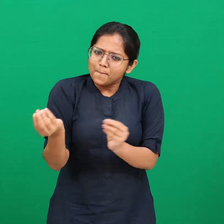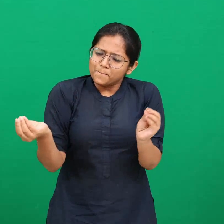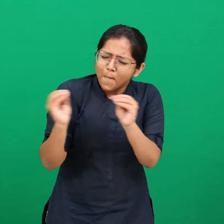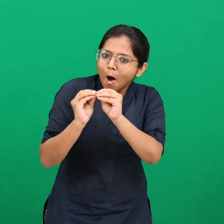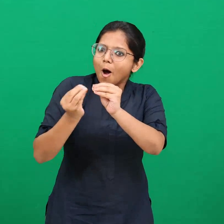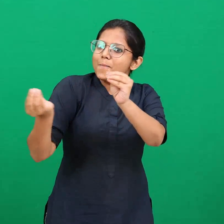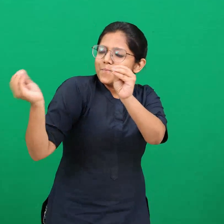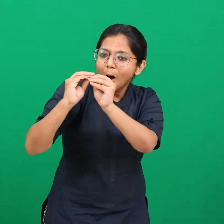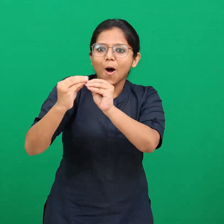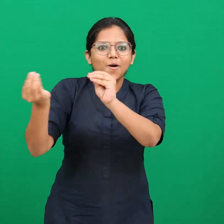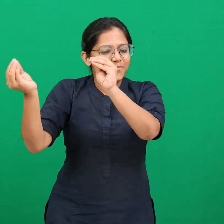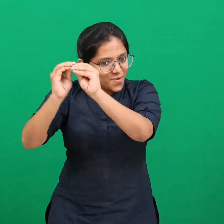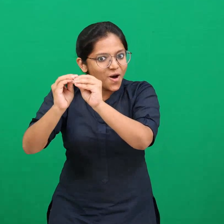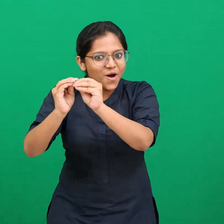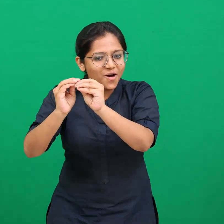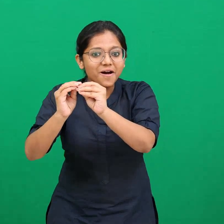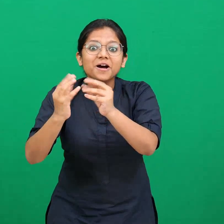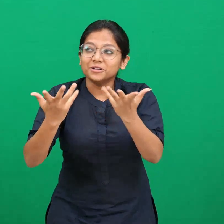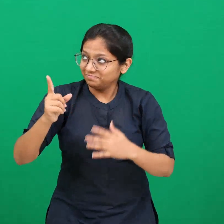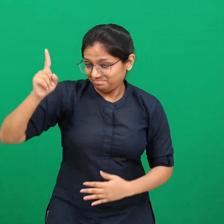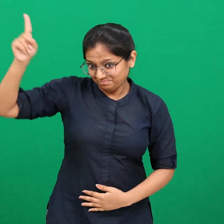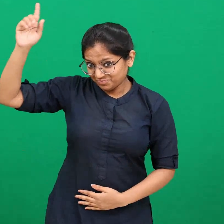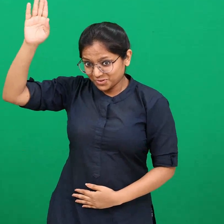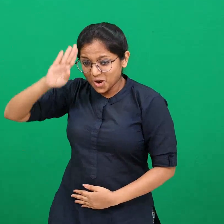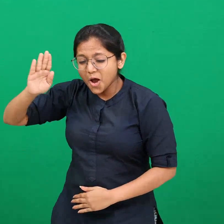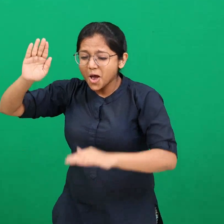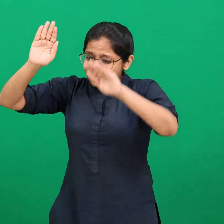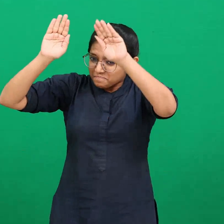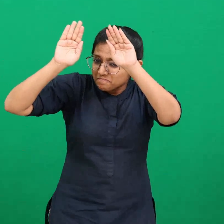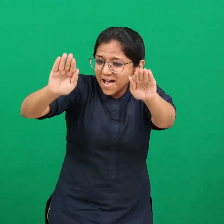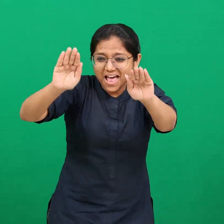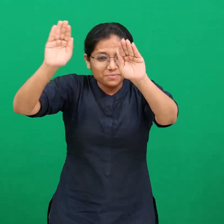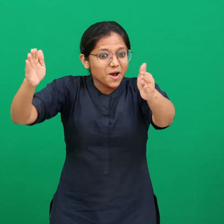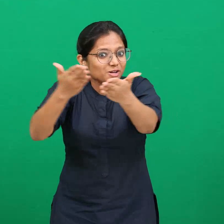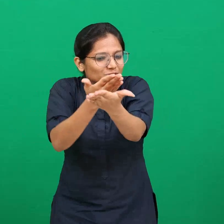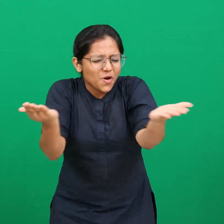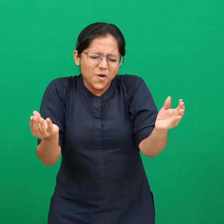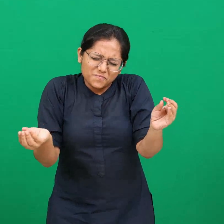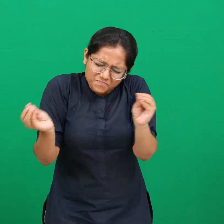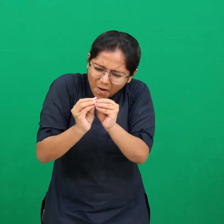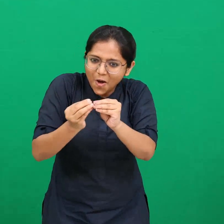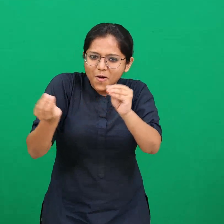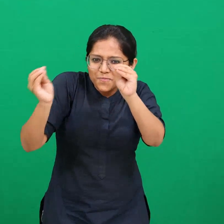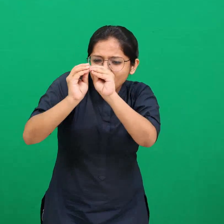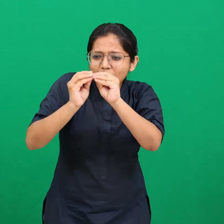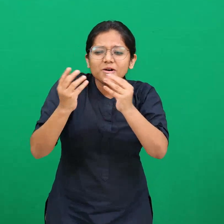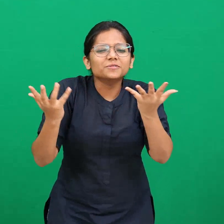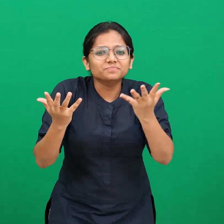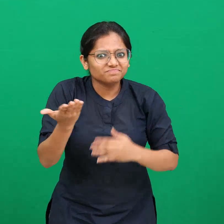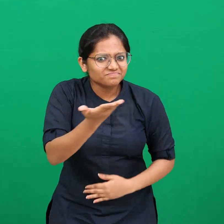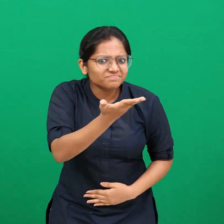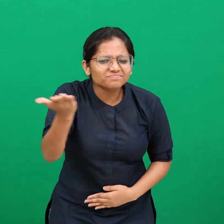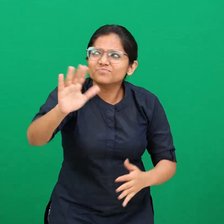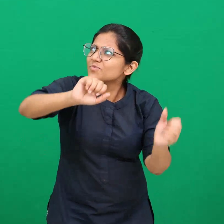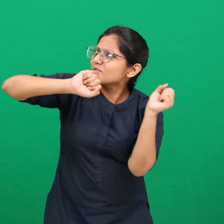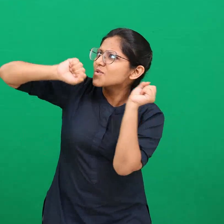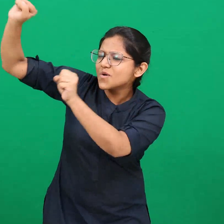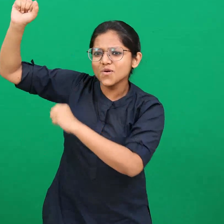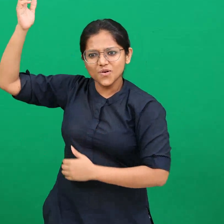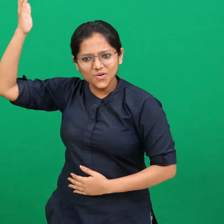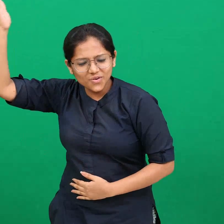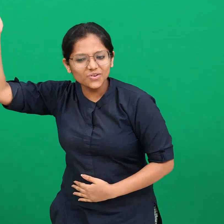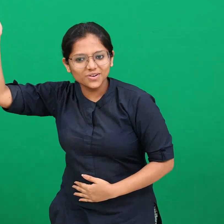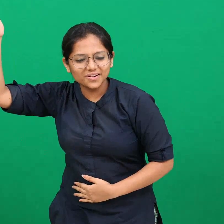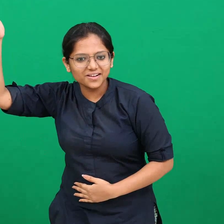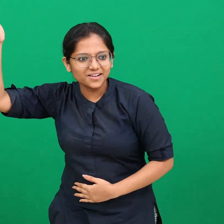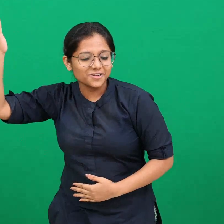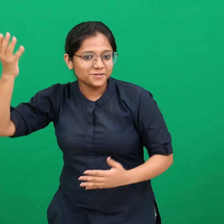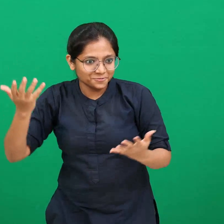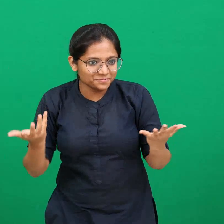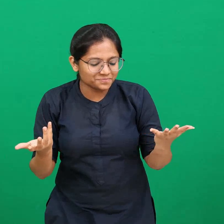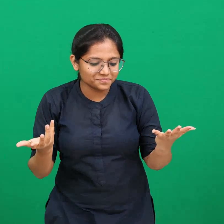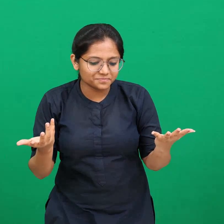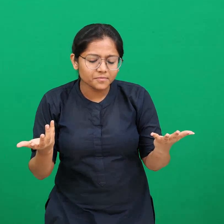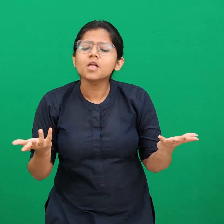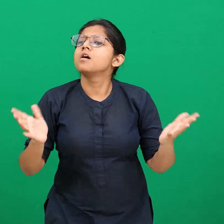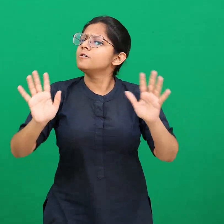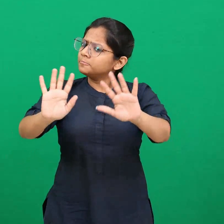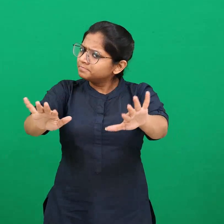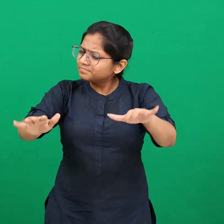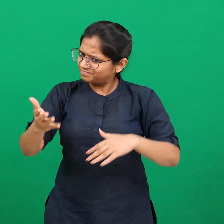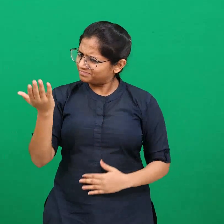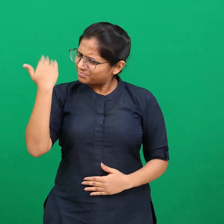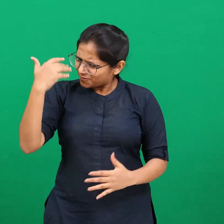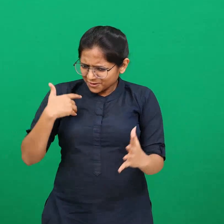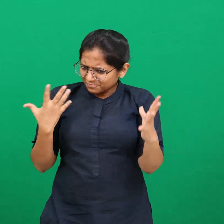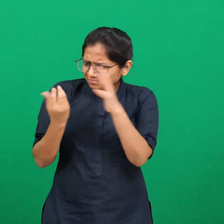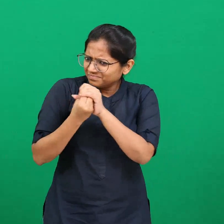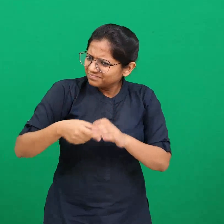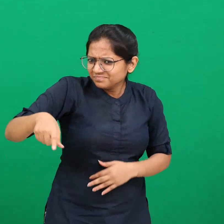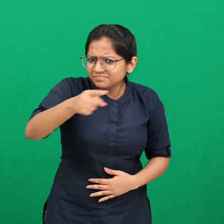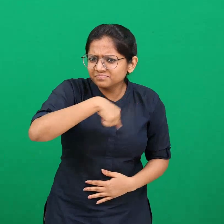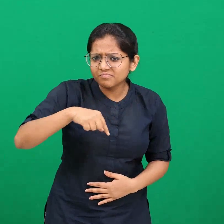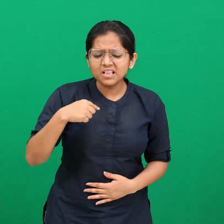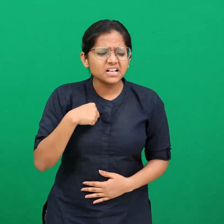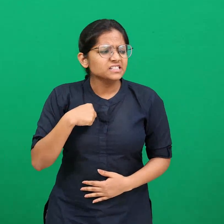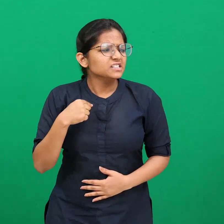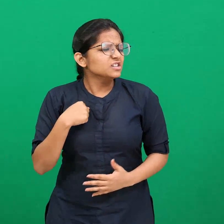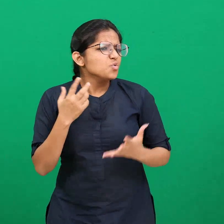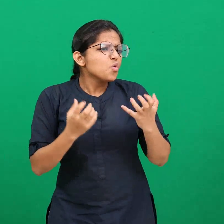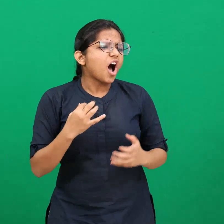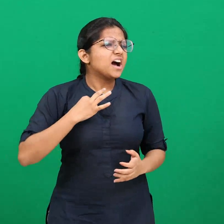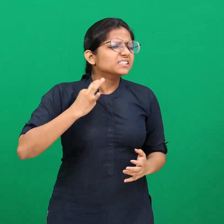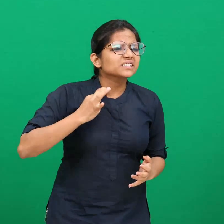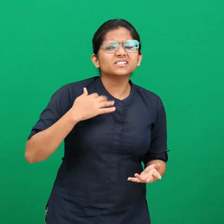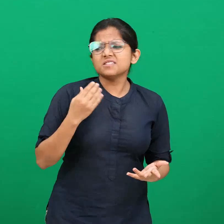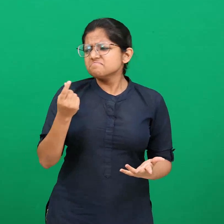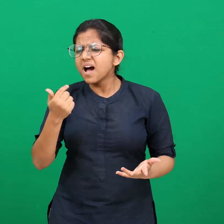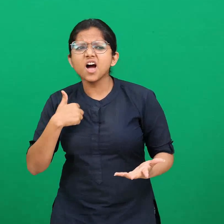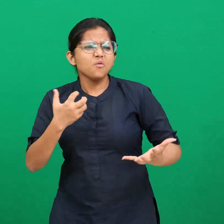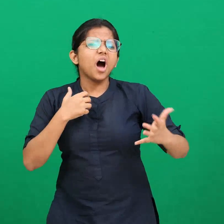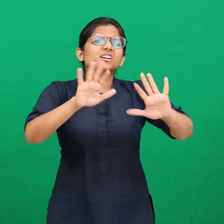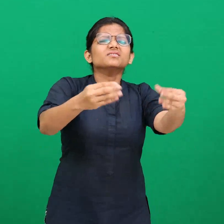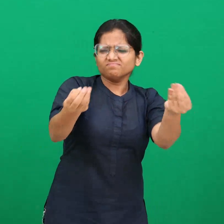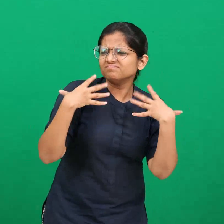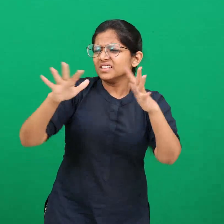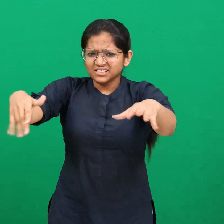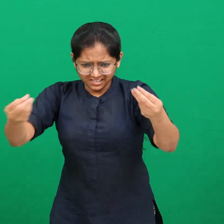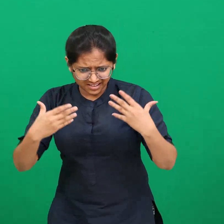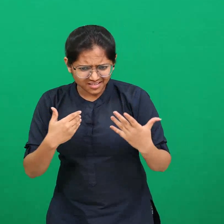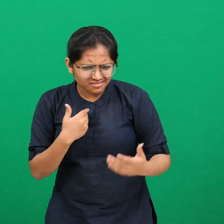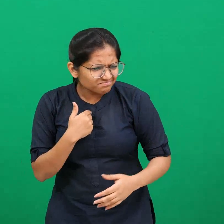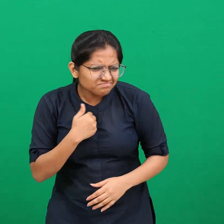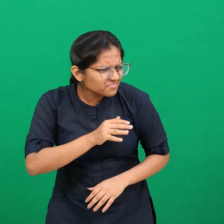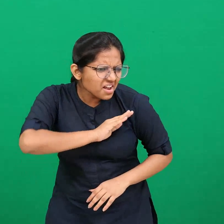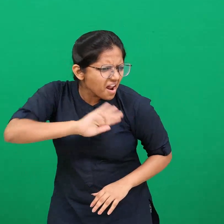I have not coveted anyone's silver or gold or clothing.